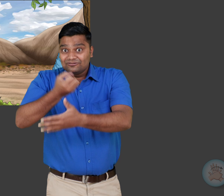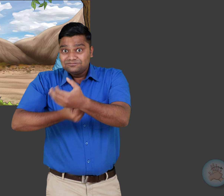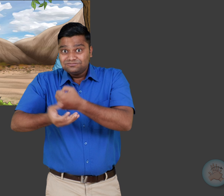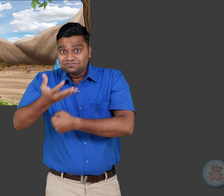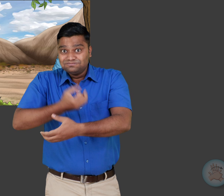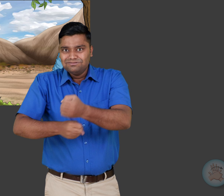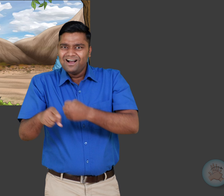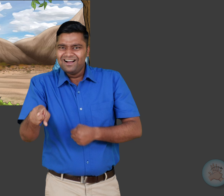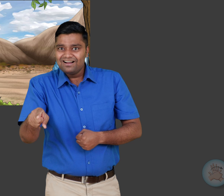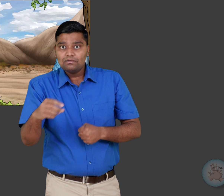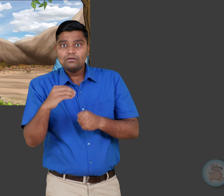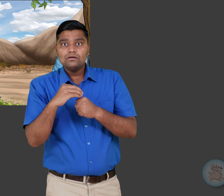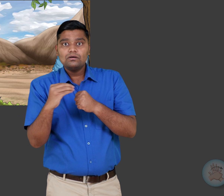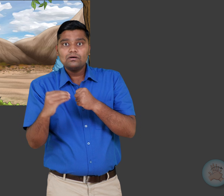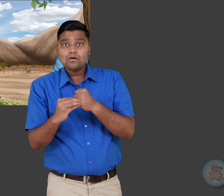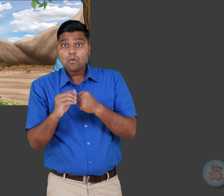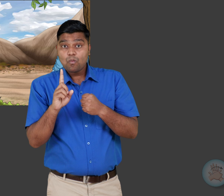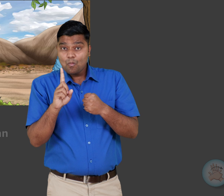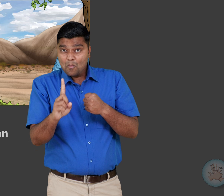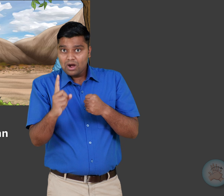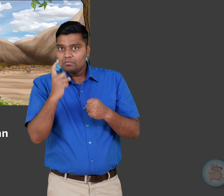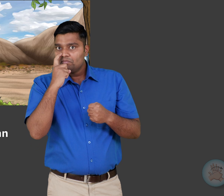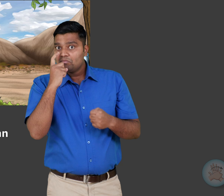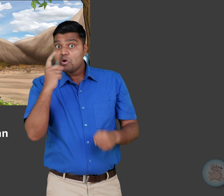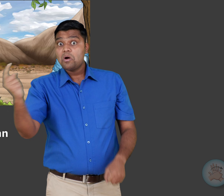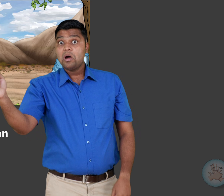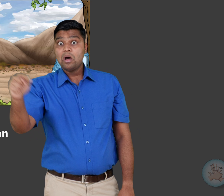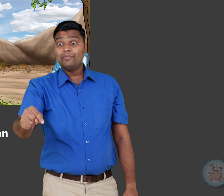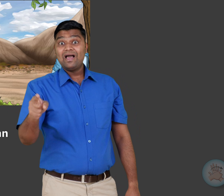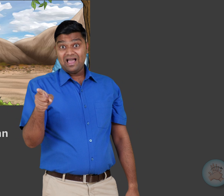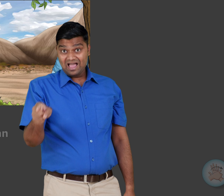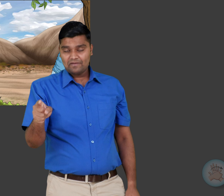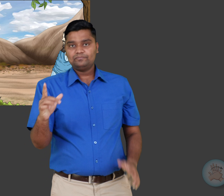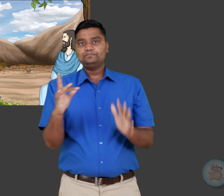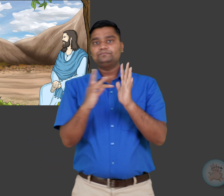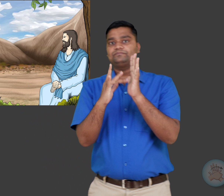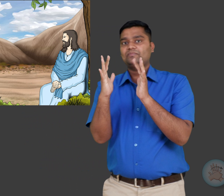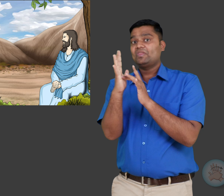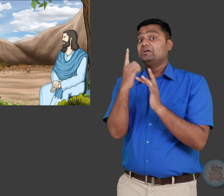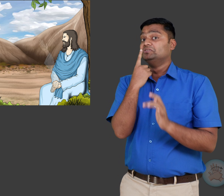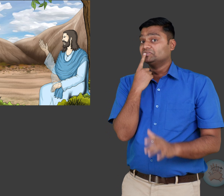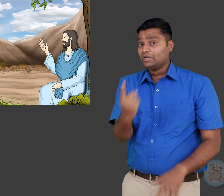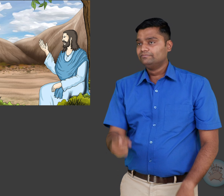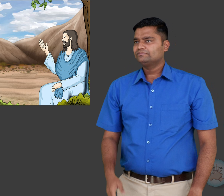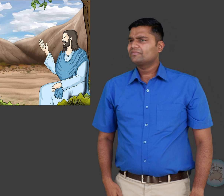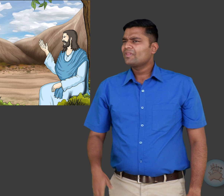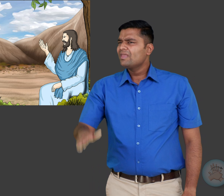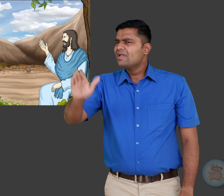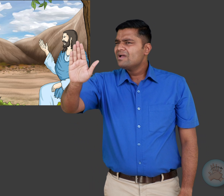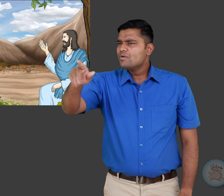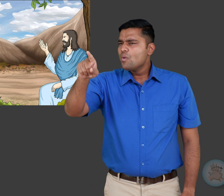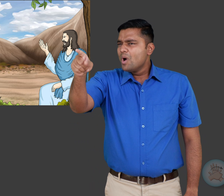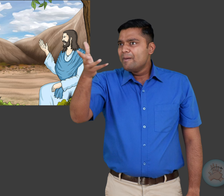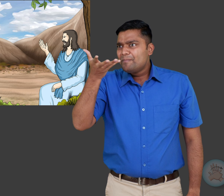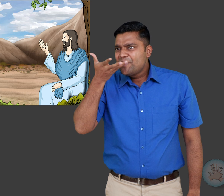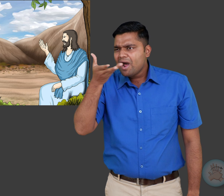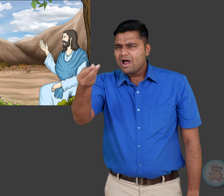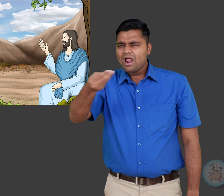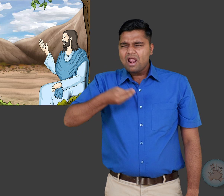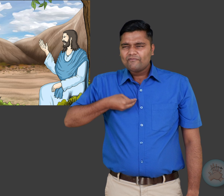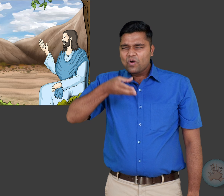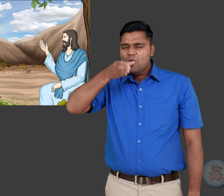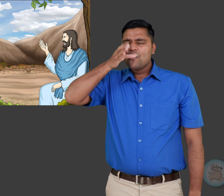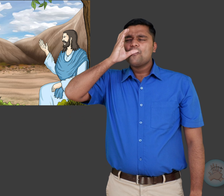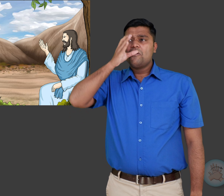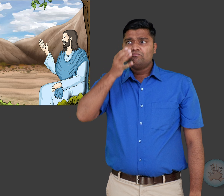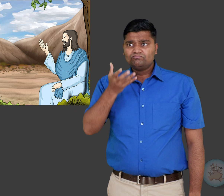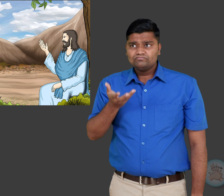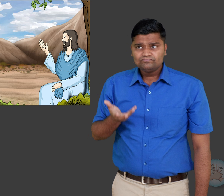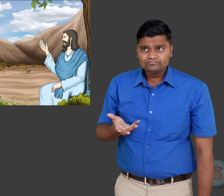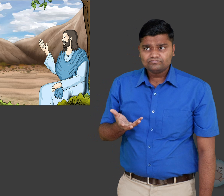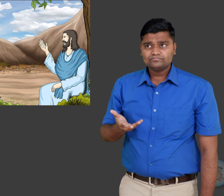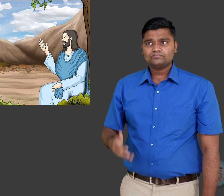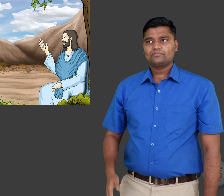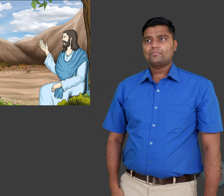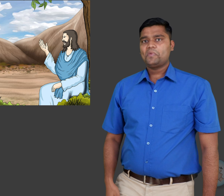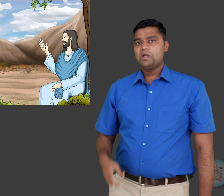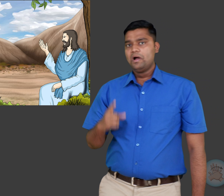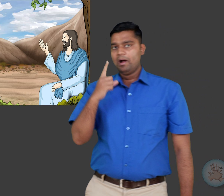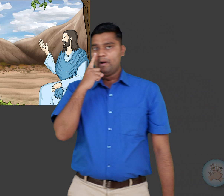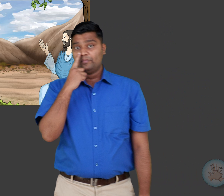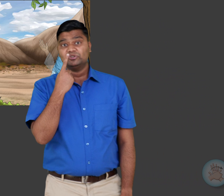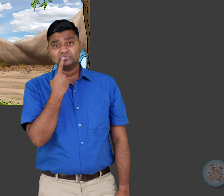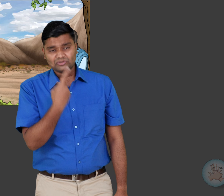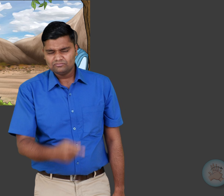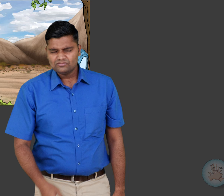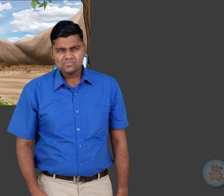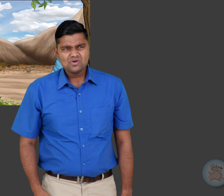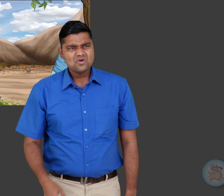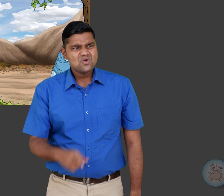When a Samaritan woman came to draw water, Jesus said to her, “Give Me a drink.”